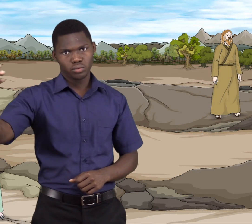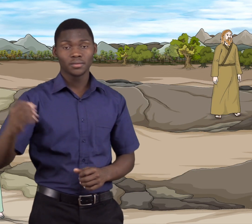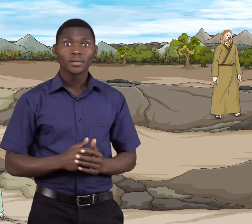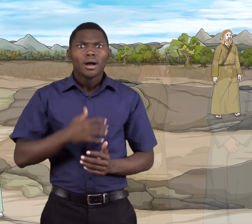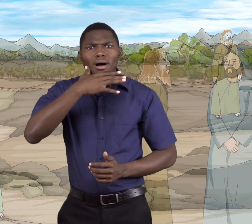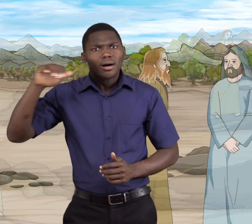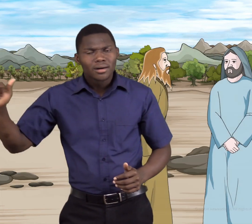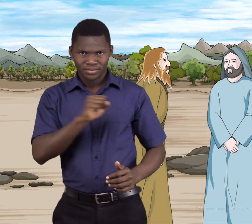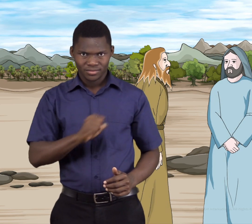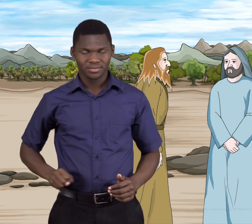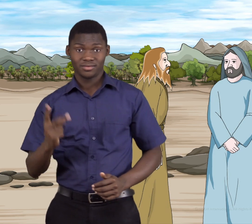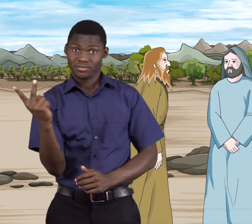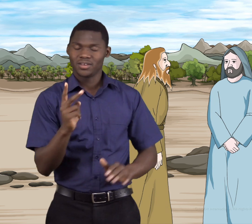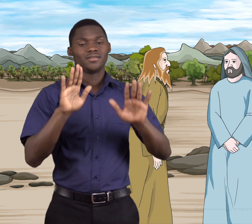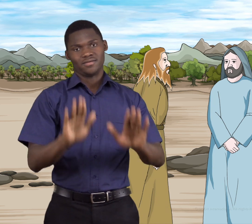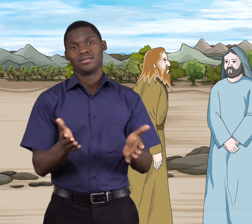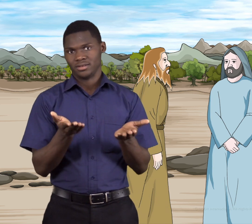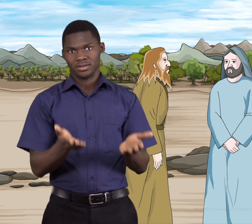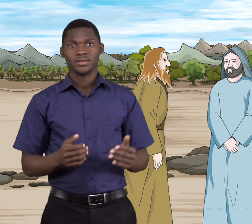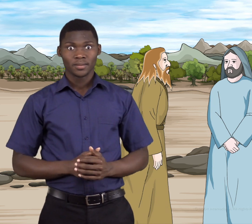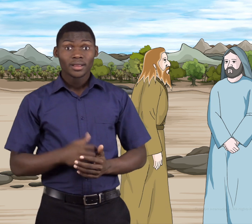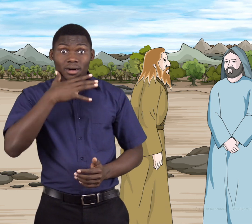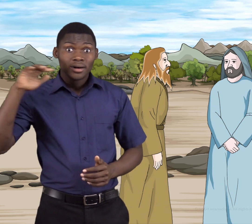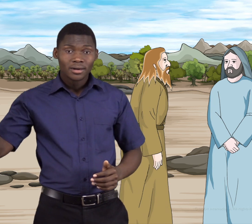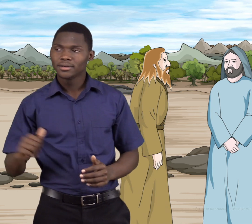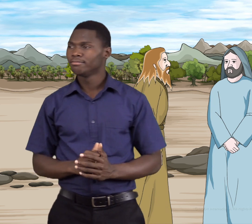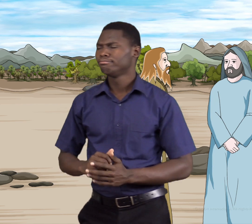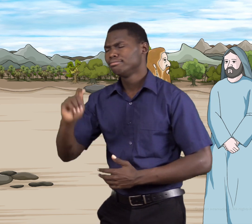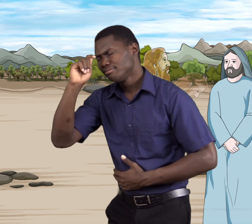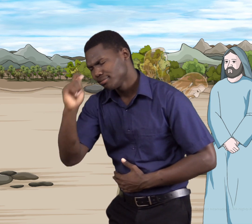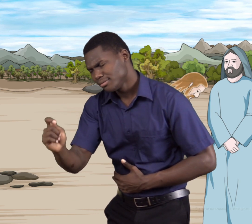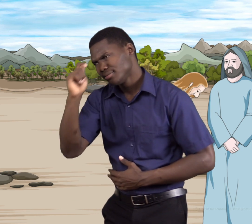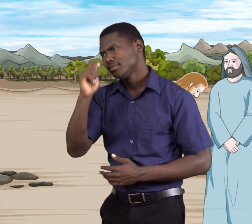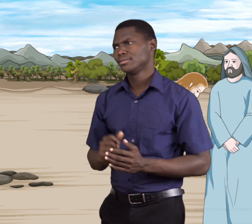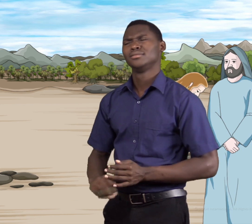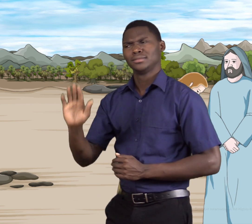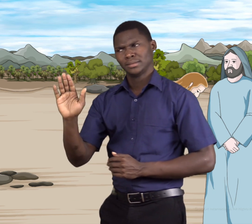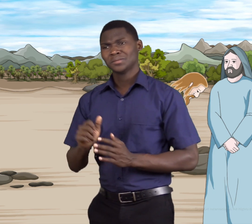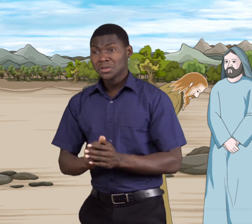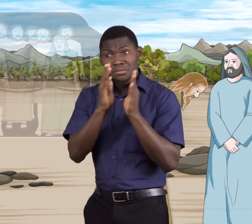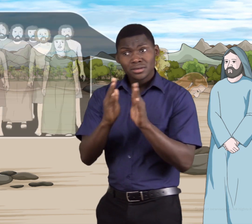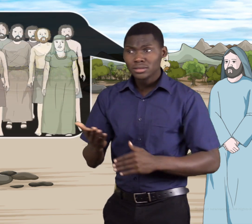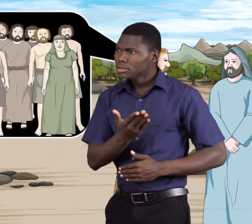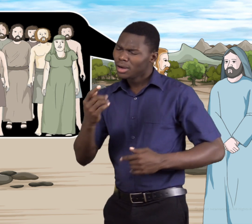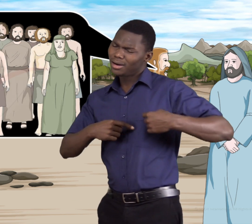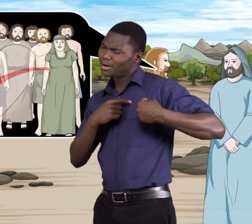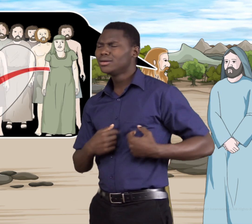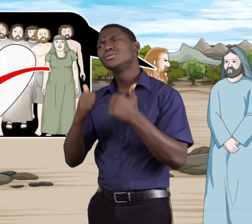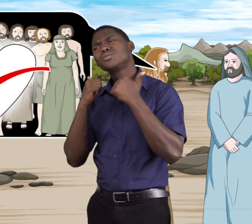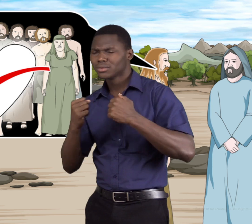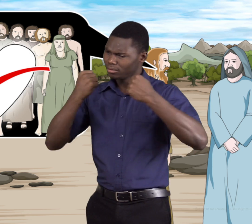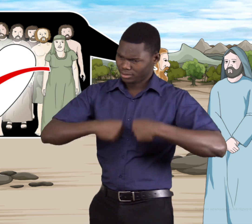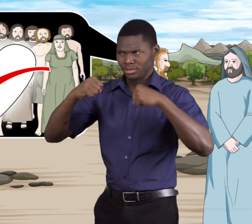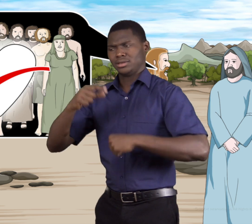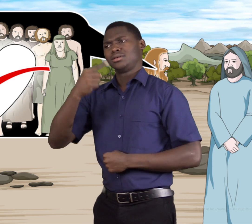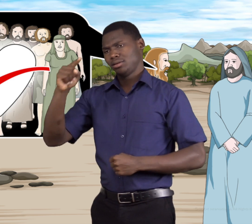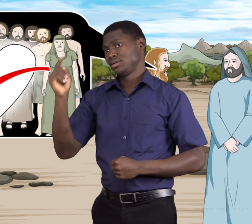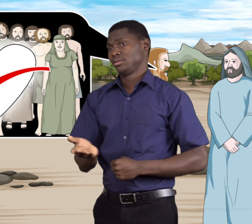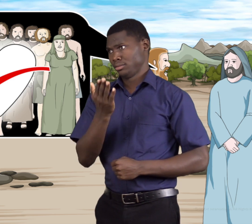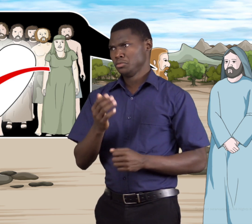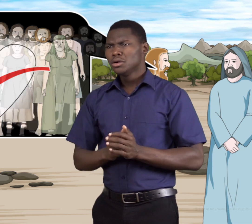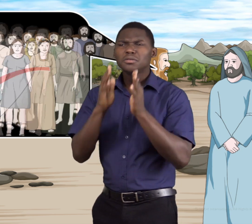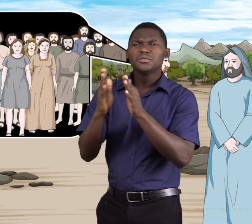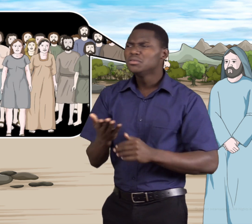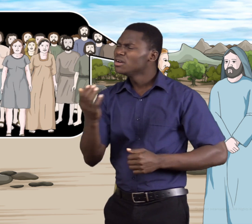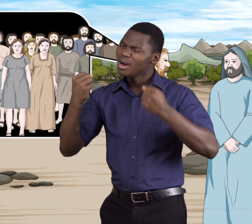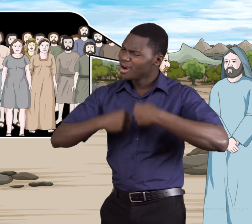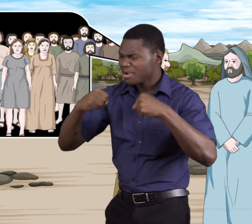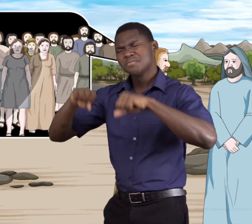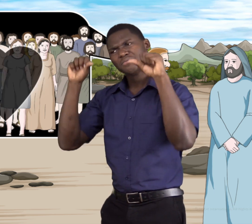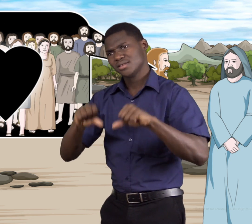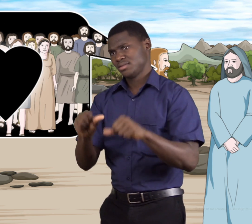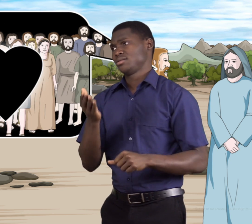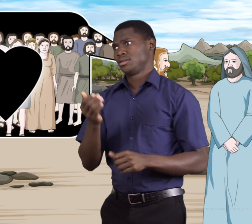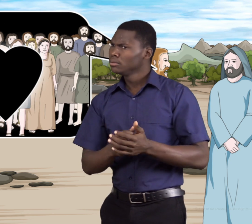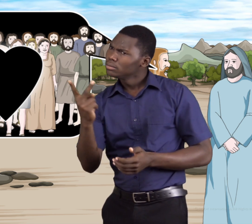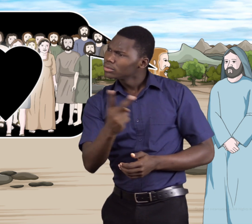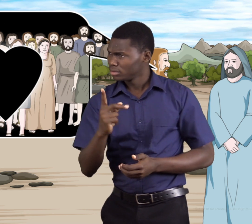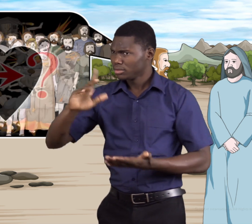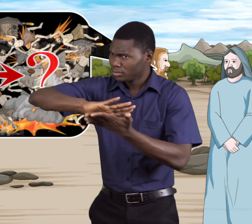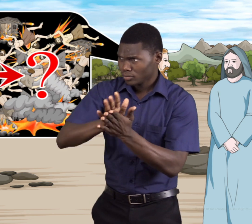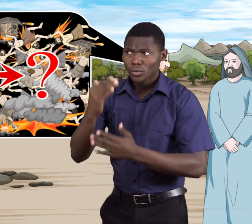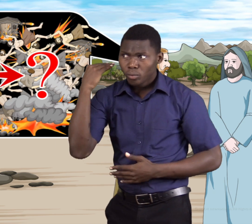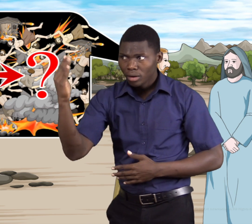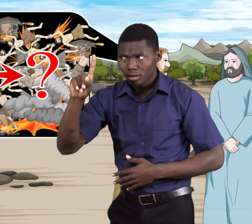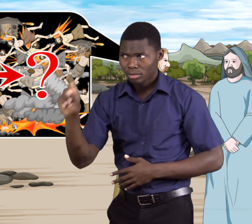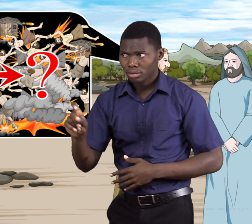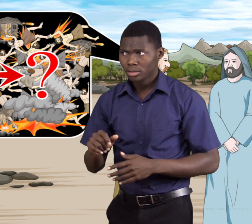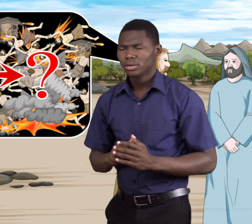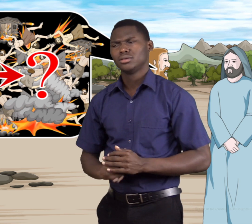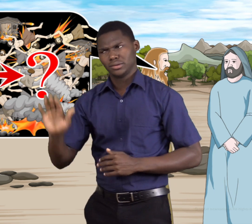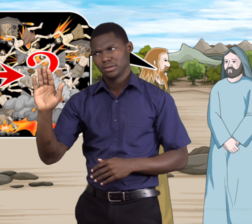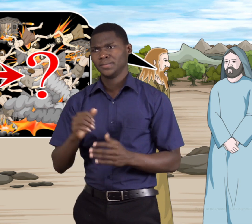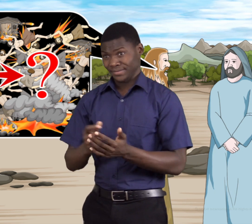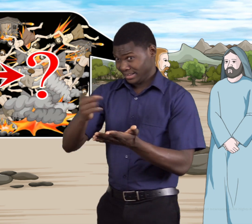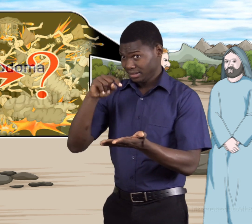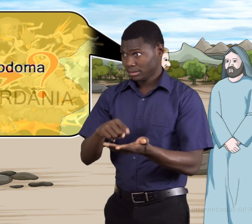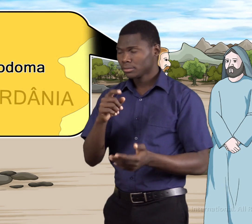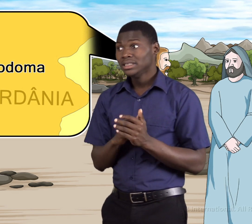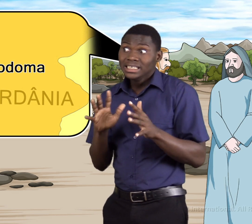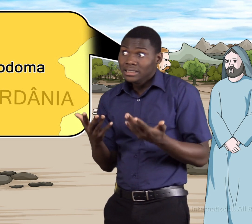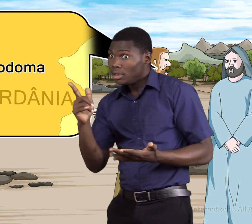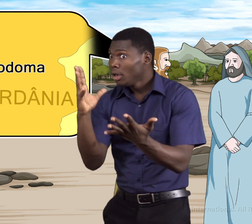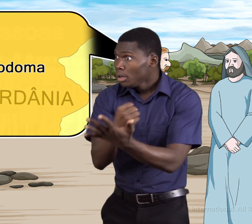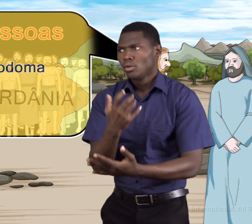Abraham stepped forward and said, “Will You really sweep away the righteous with the wicked?